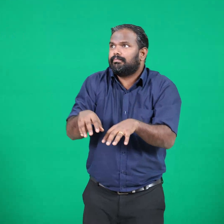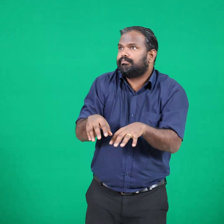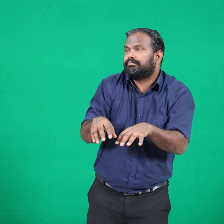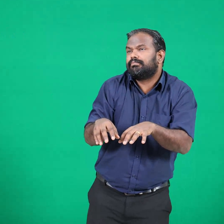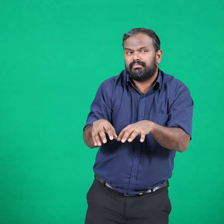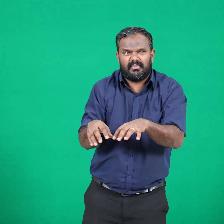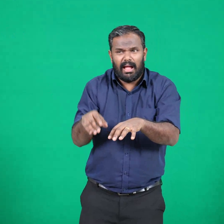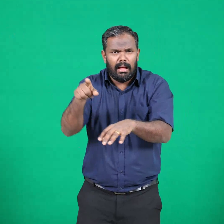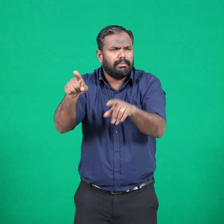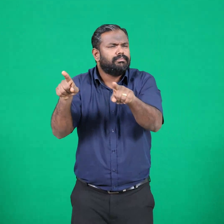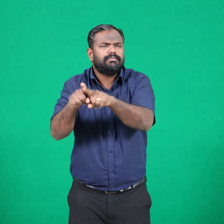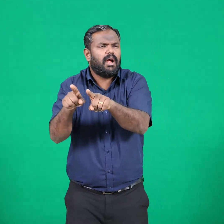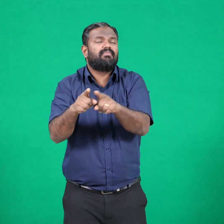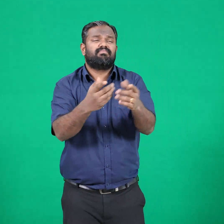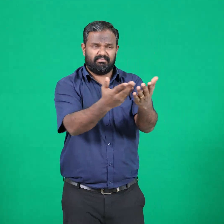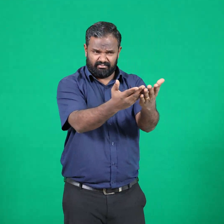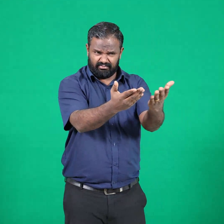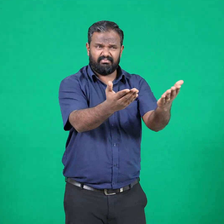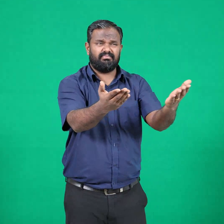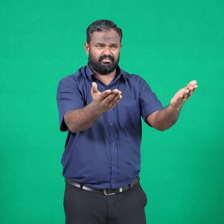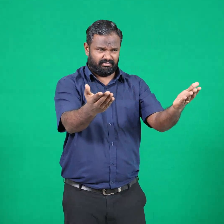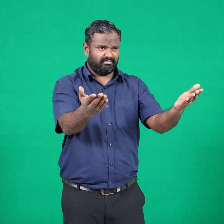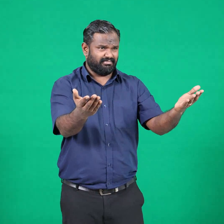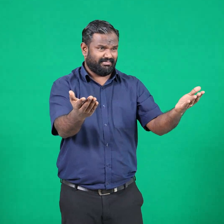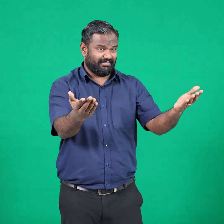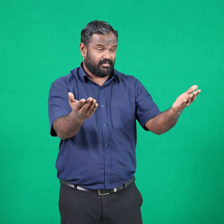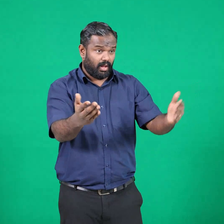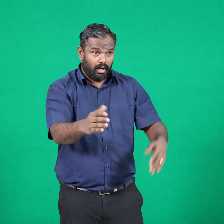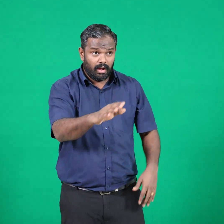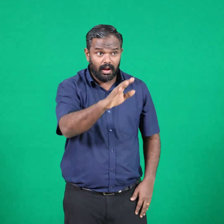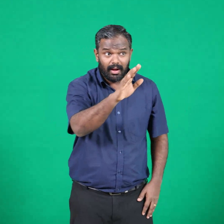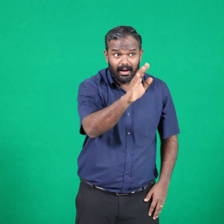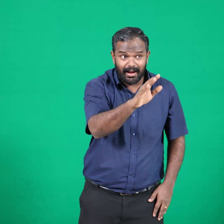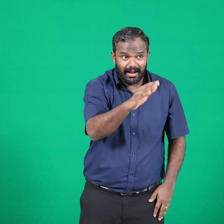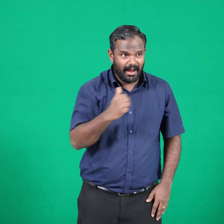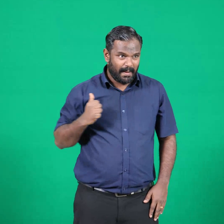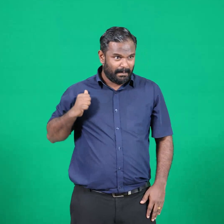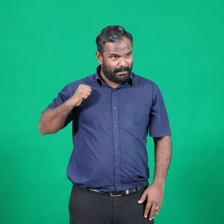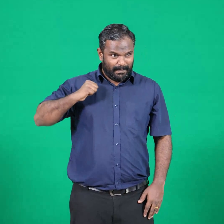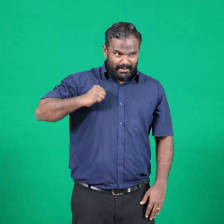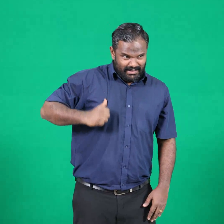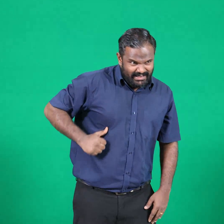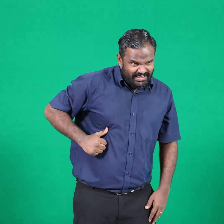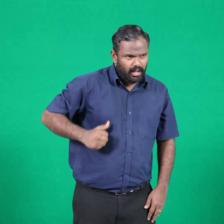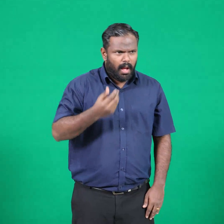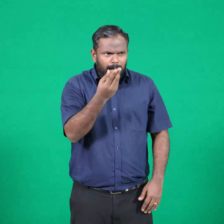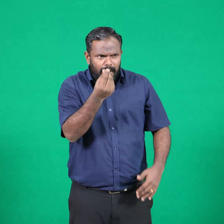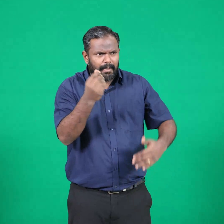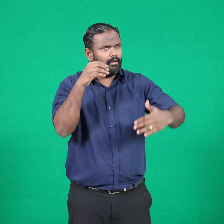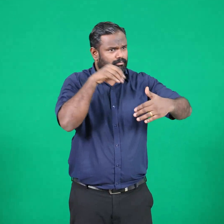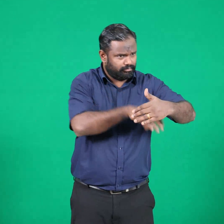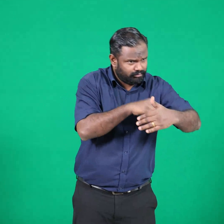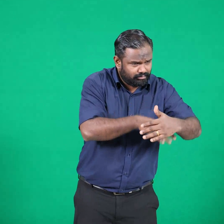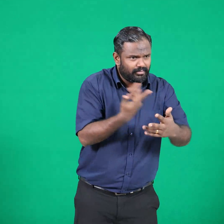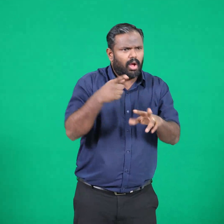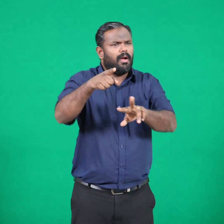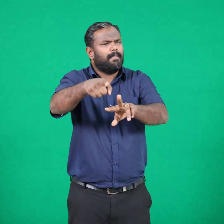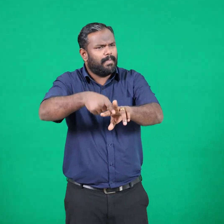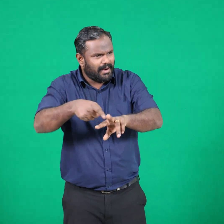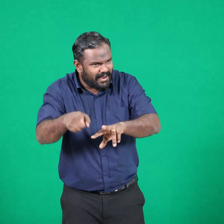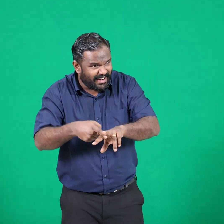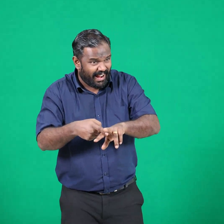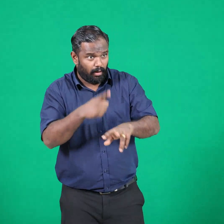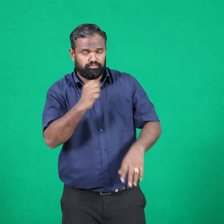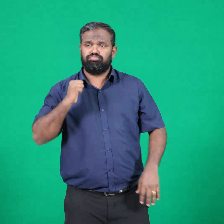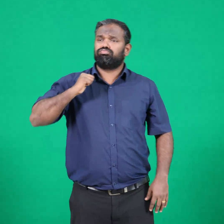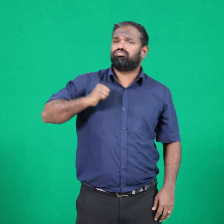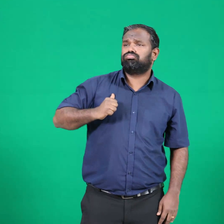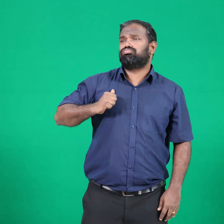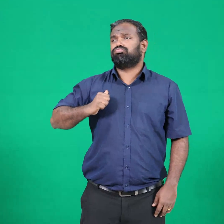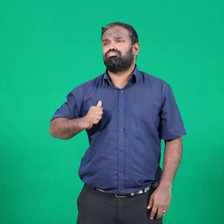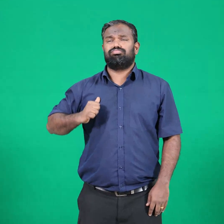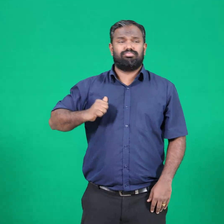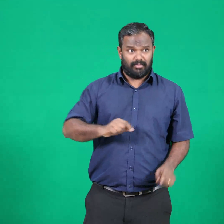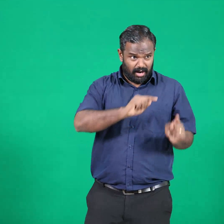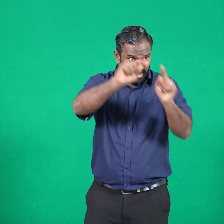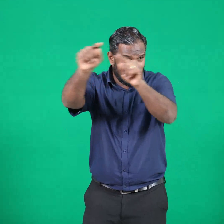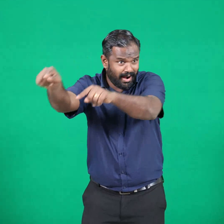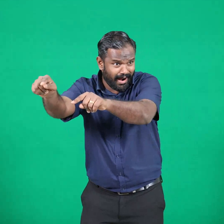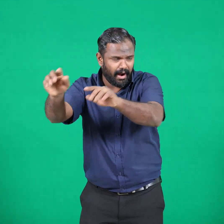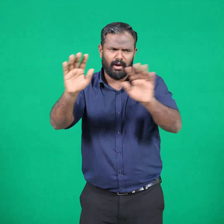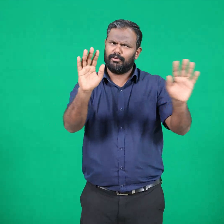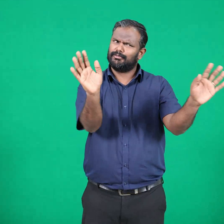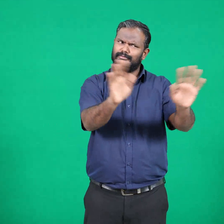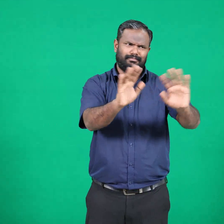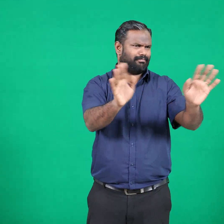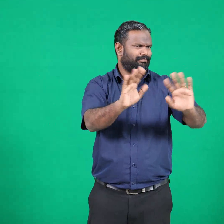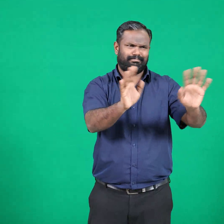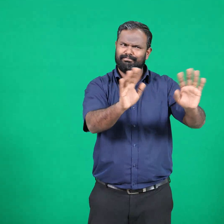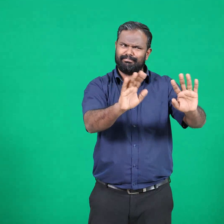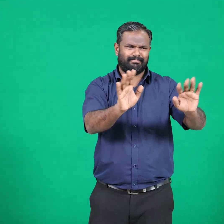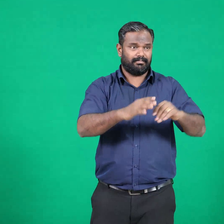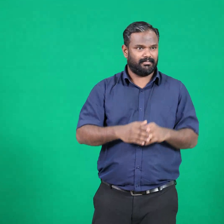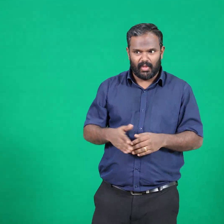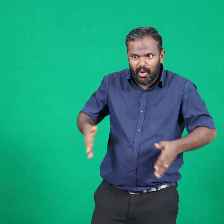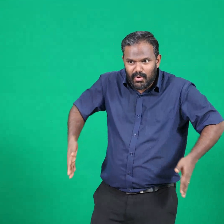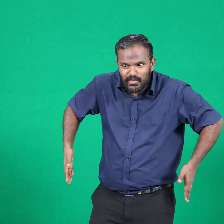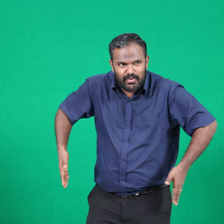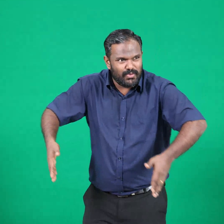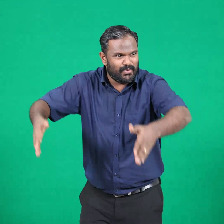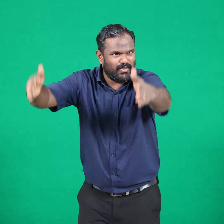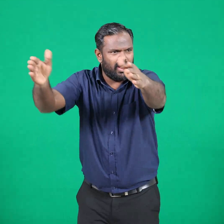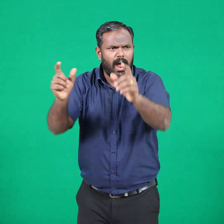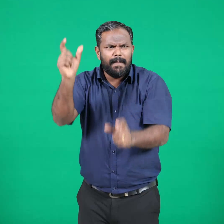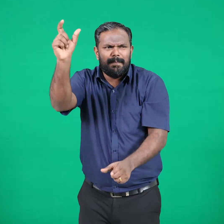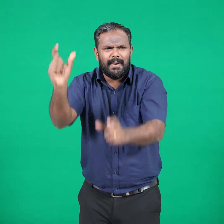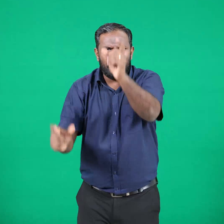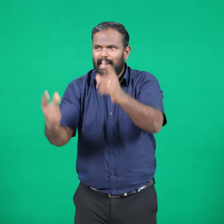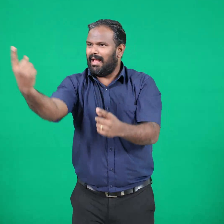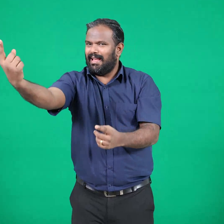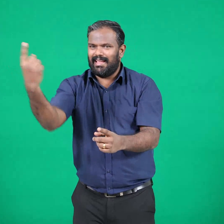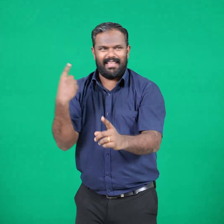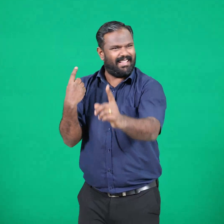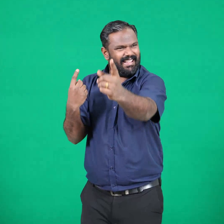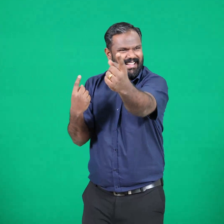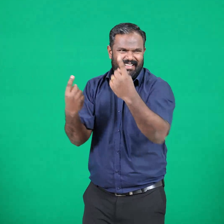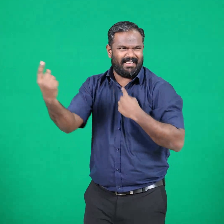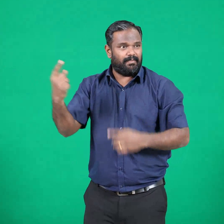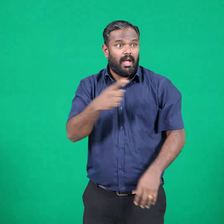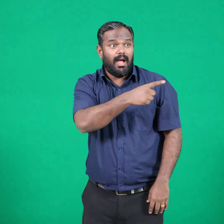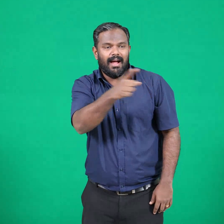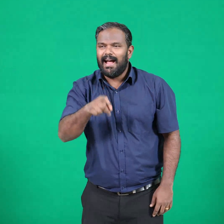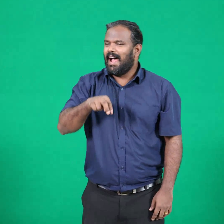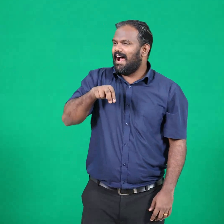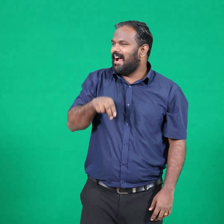Do not greet anyone along the road.